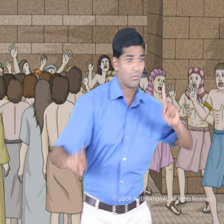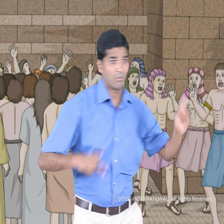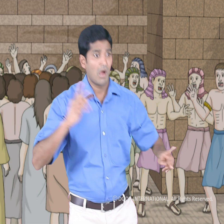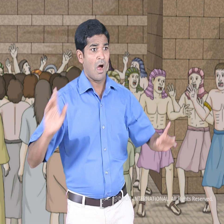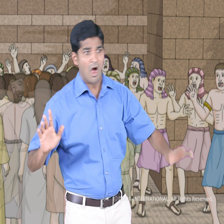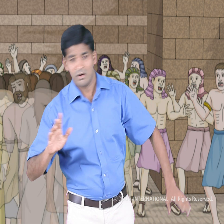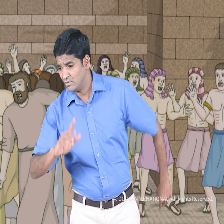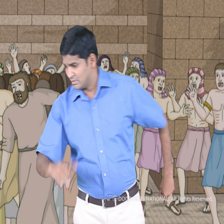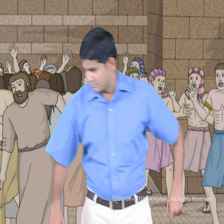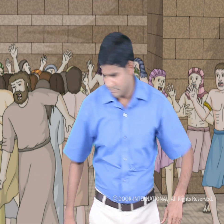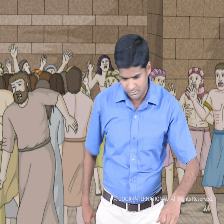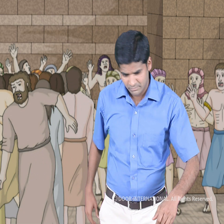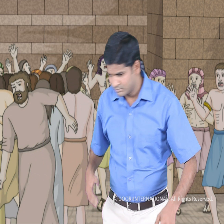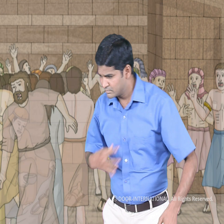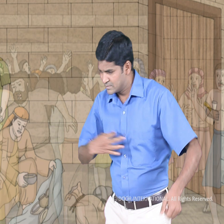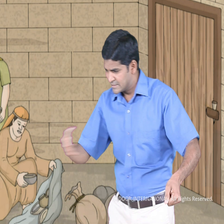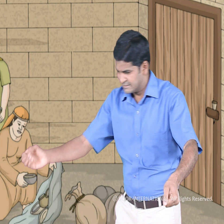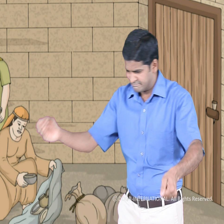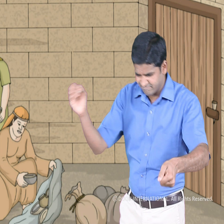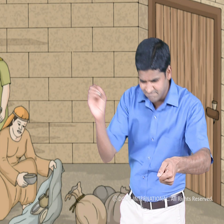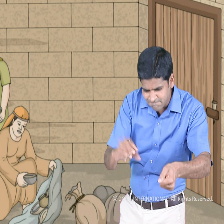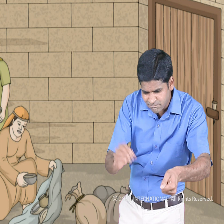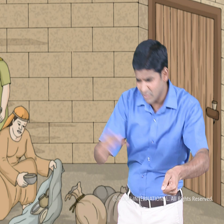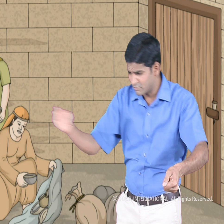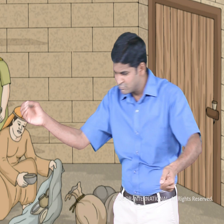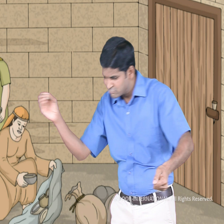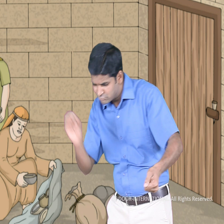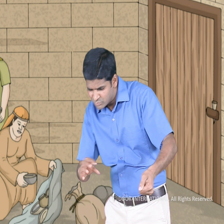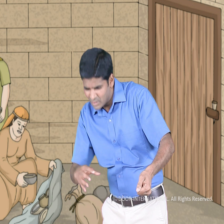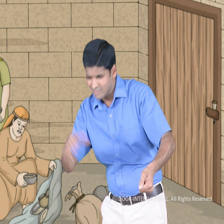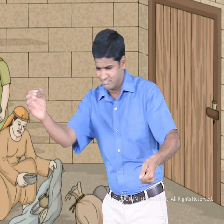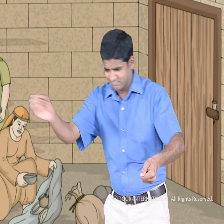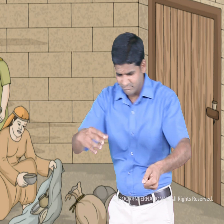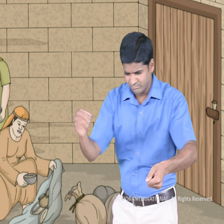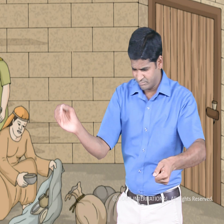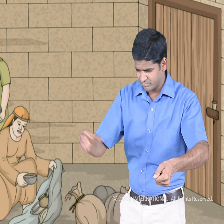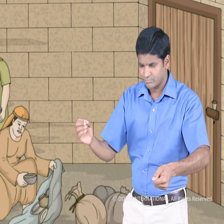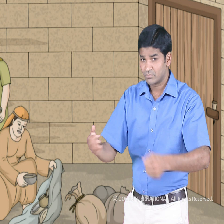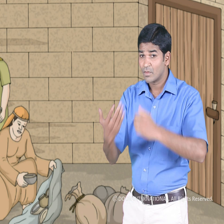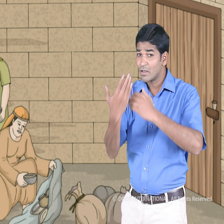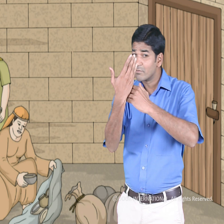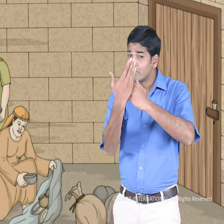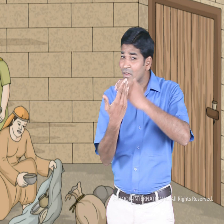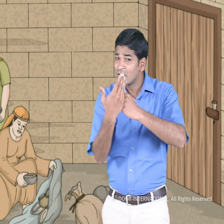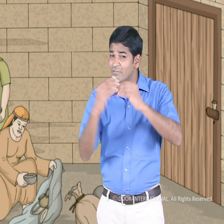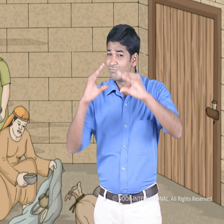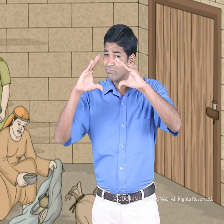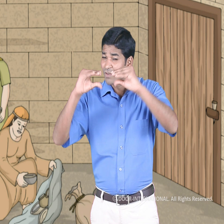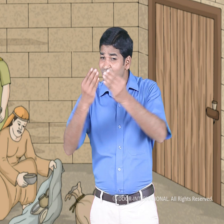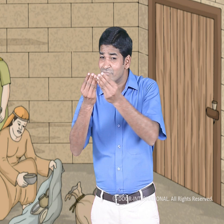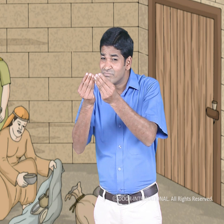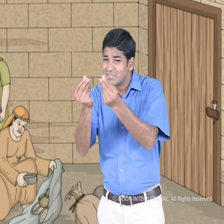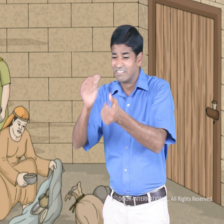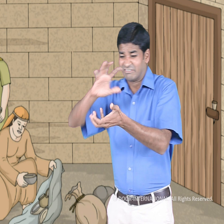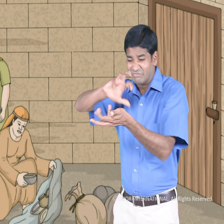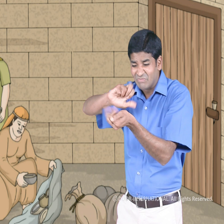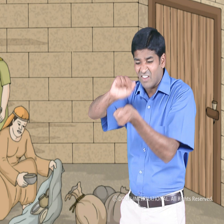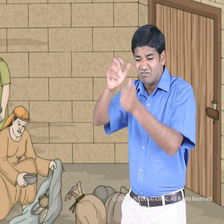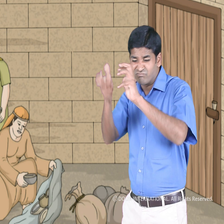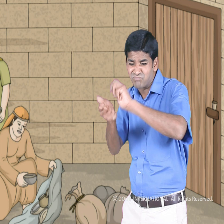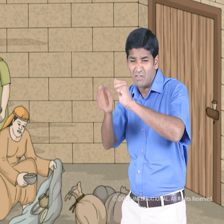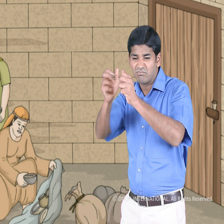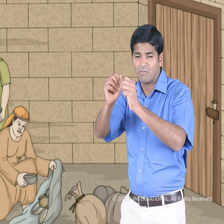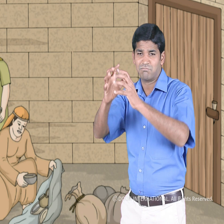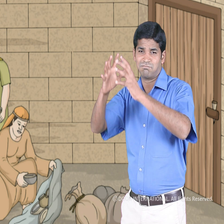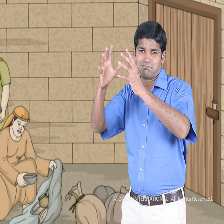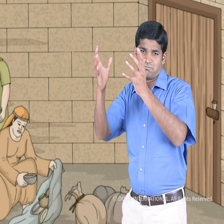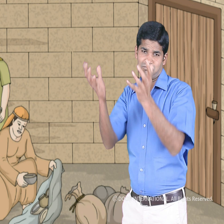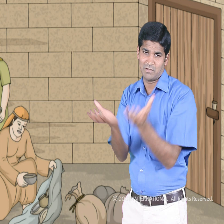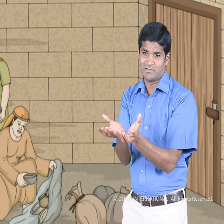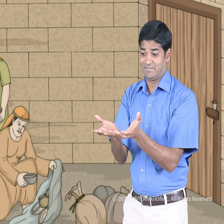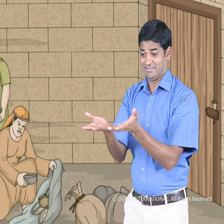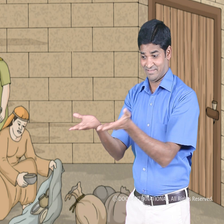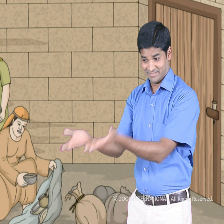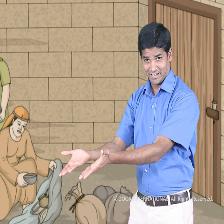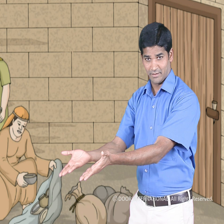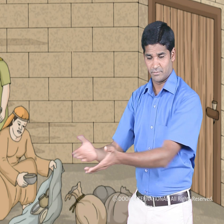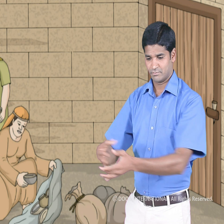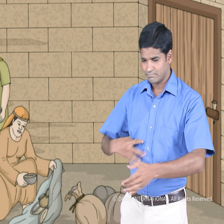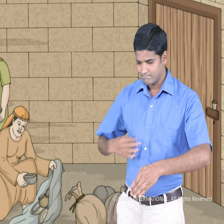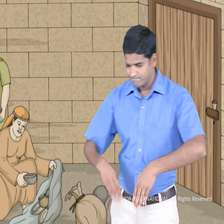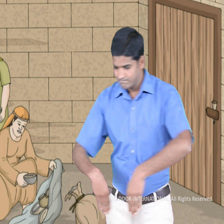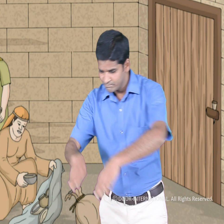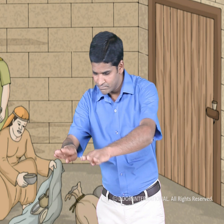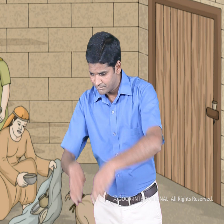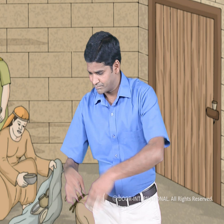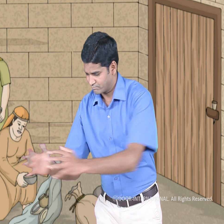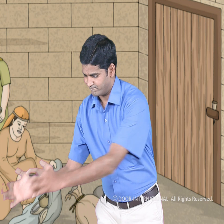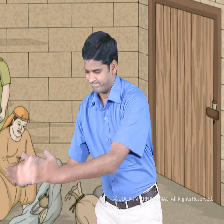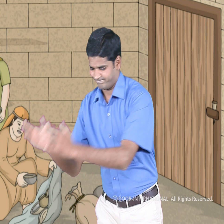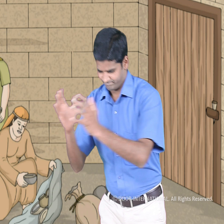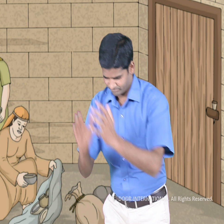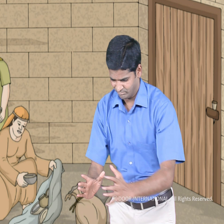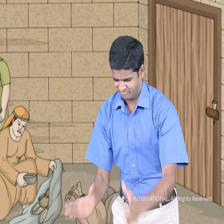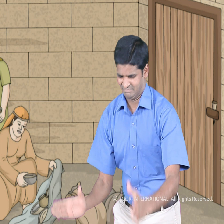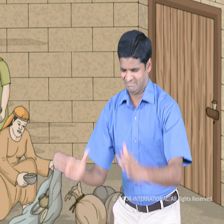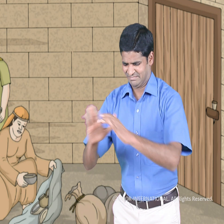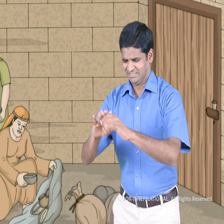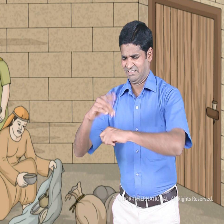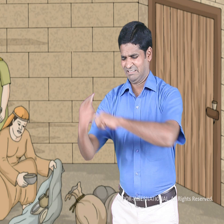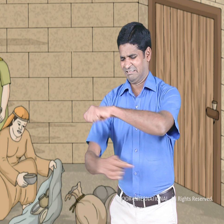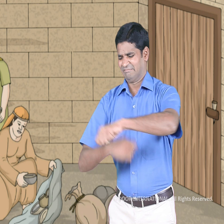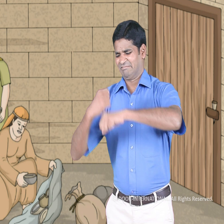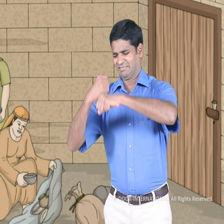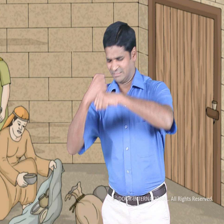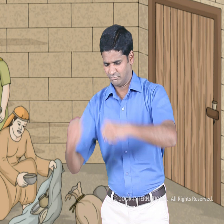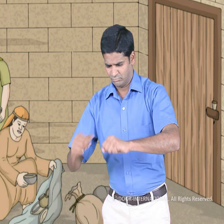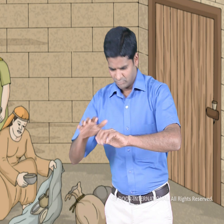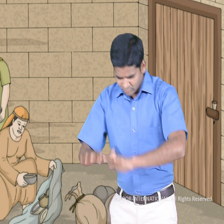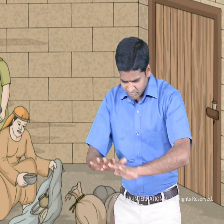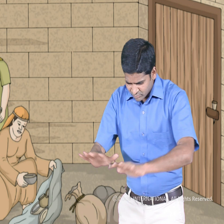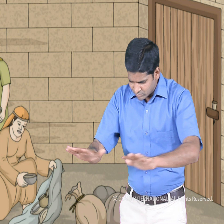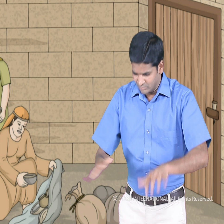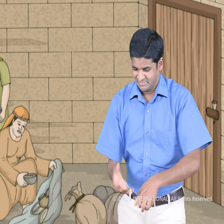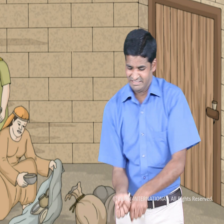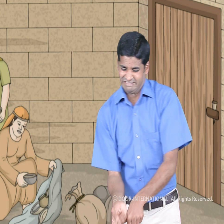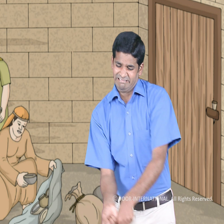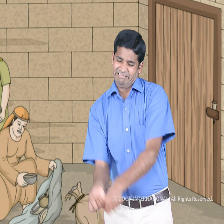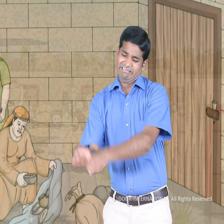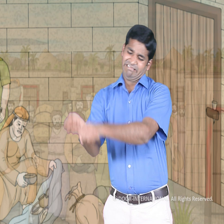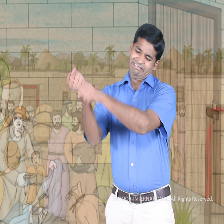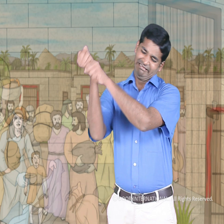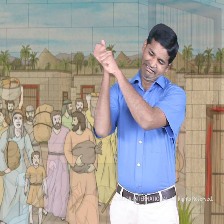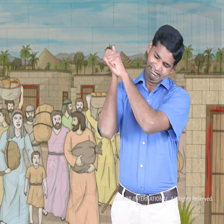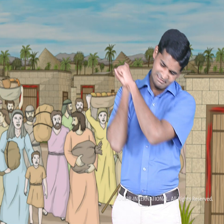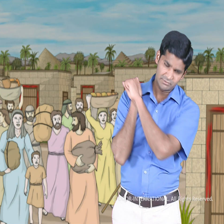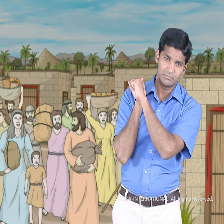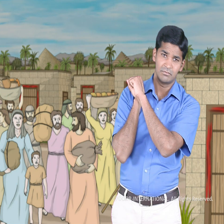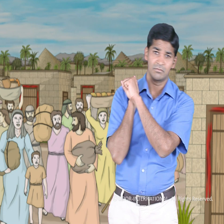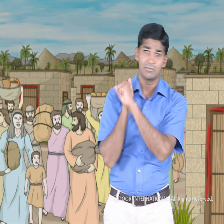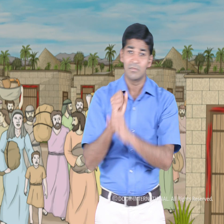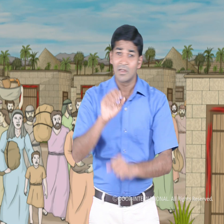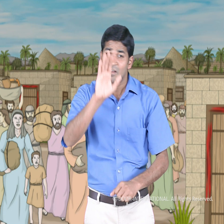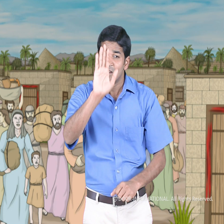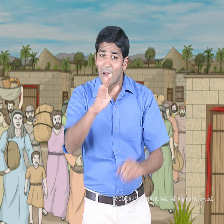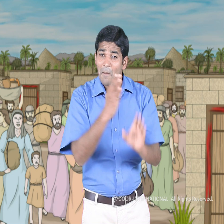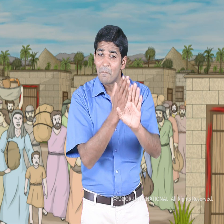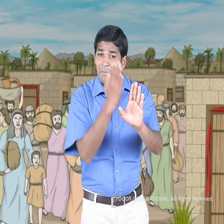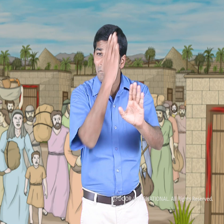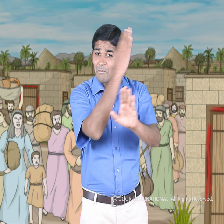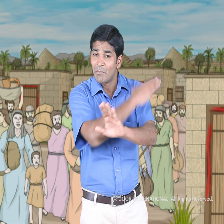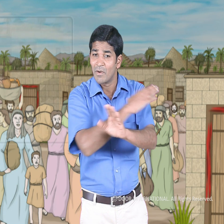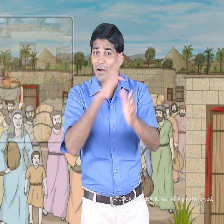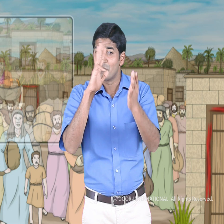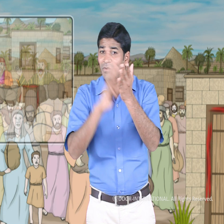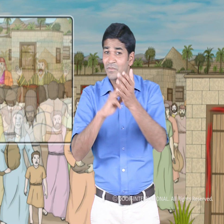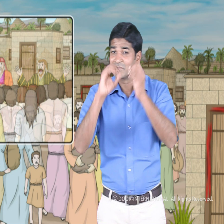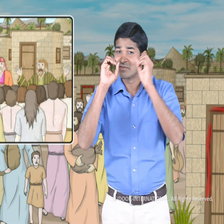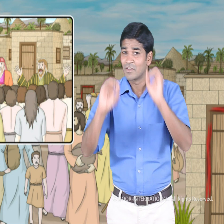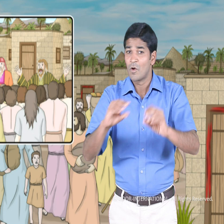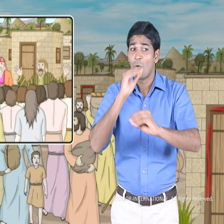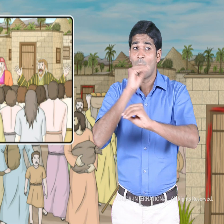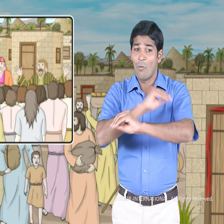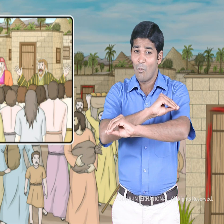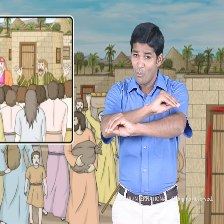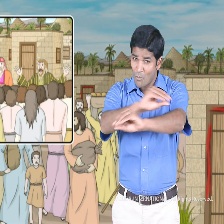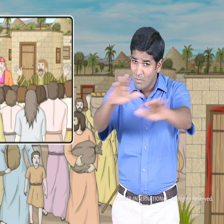So the people took their dough before it was leavened, carrying it on their shoulders in kneading bowls wrapped in clothing.